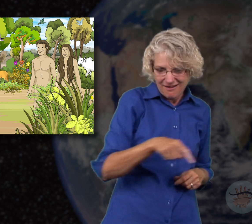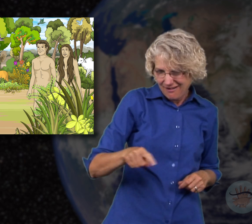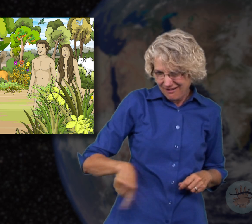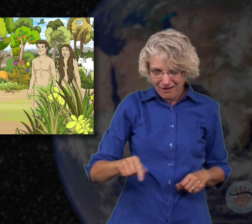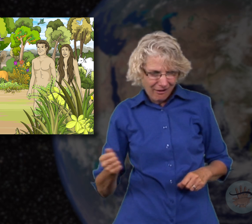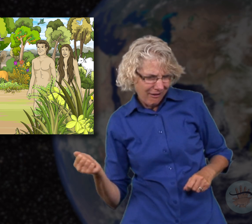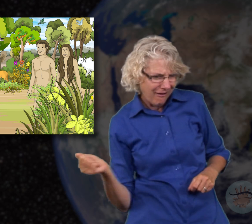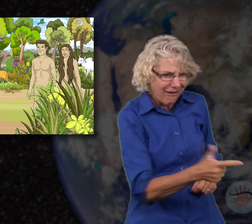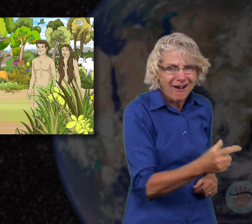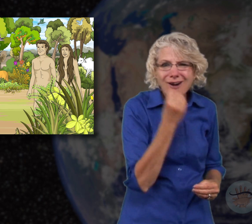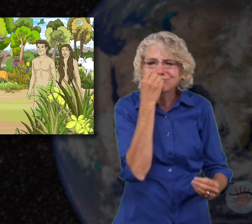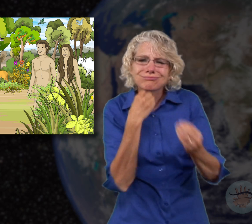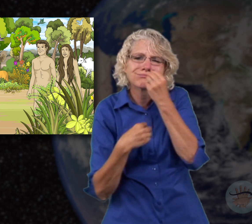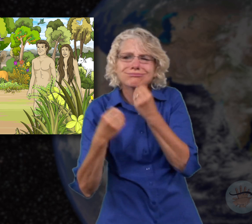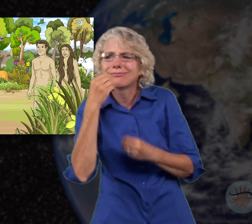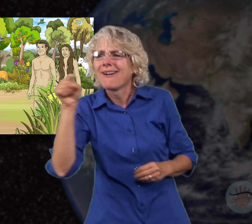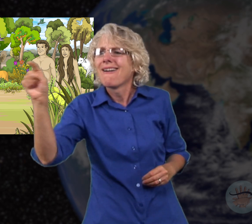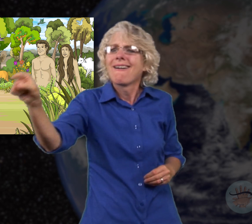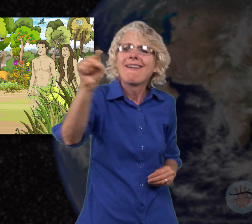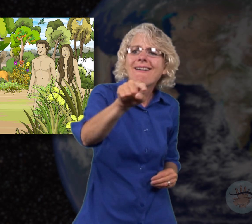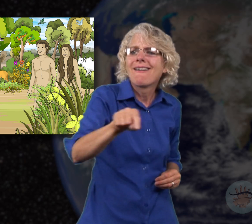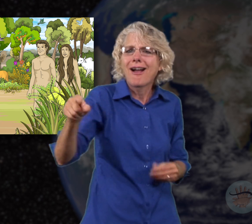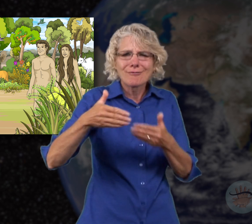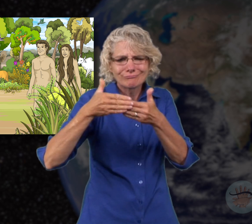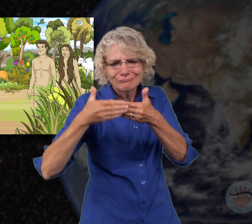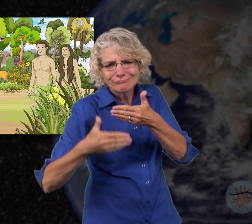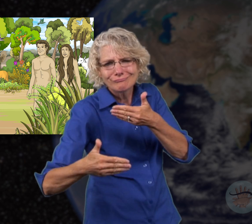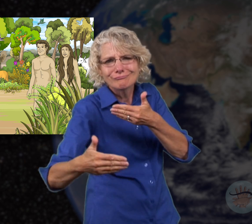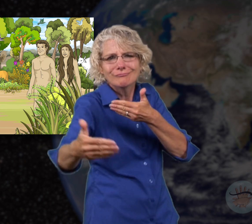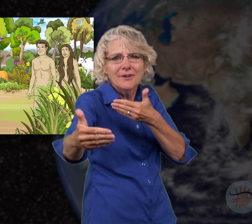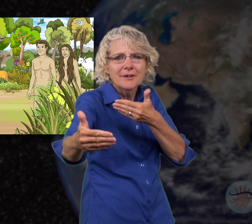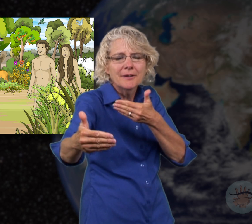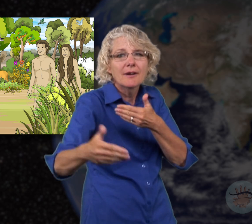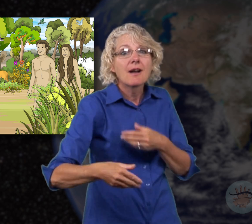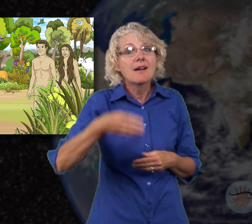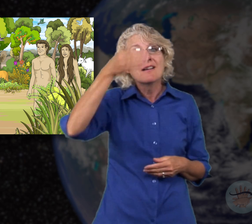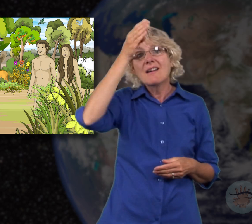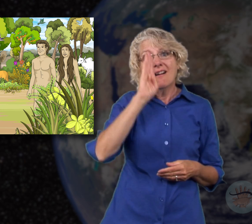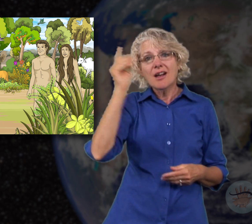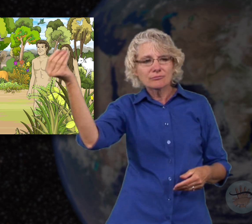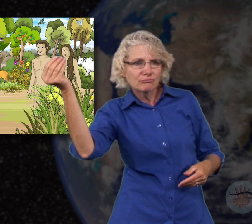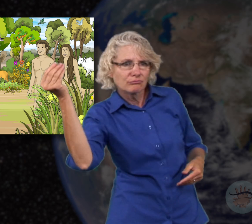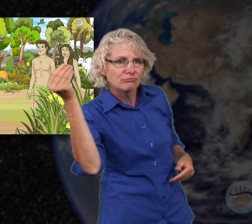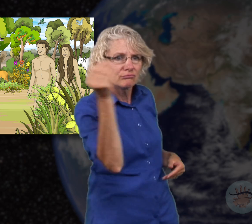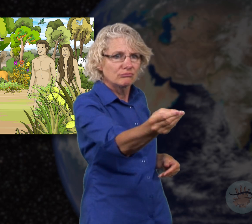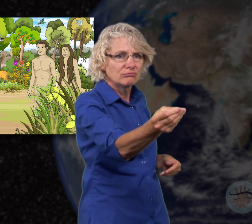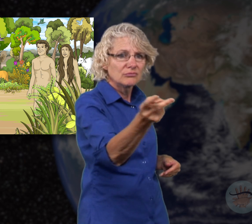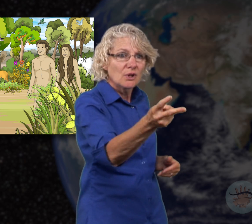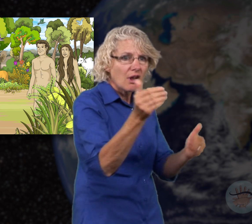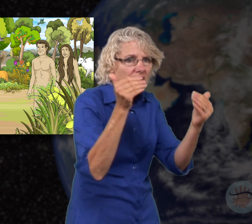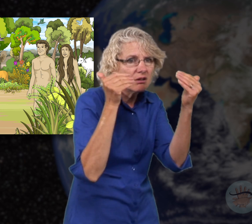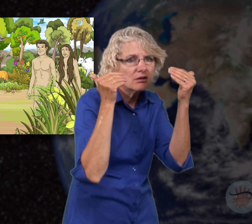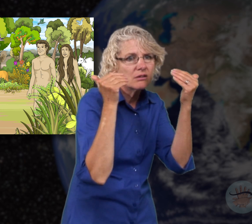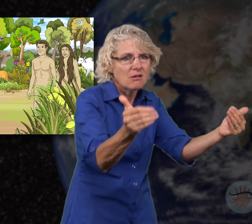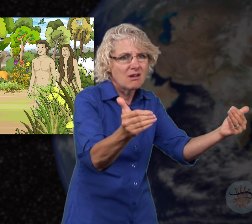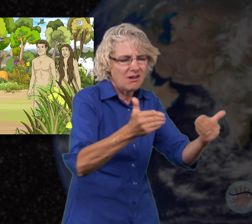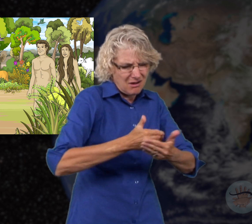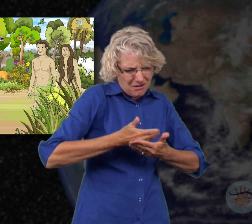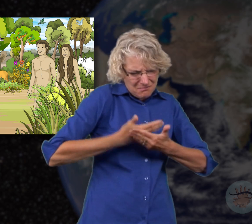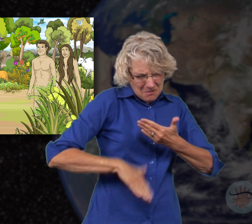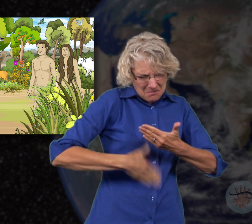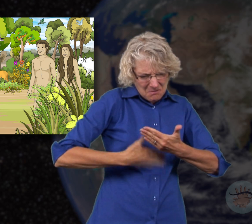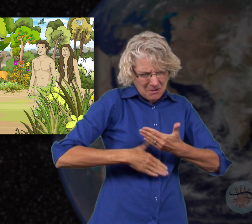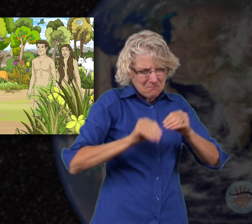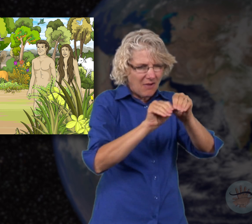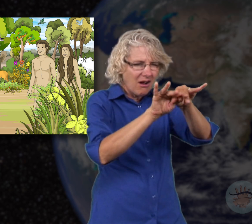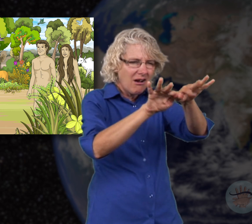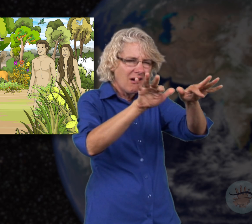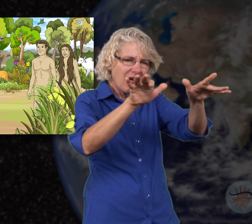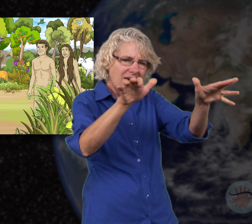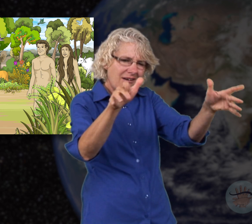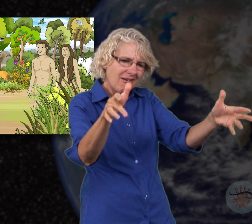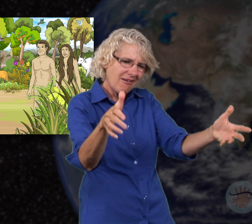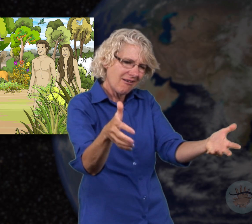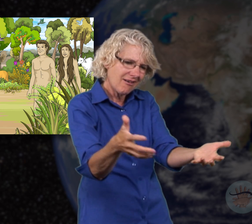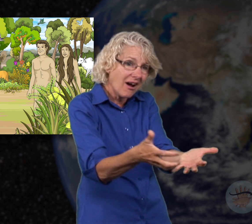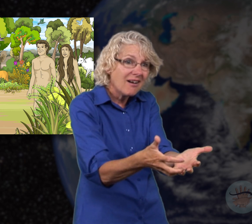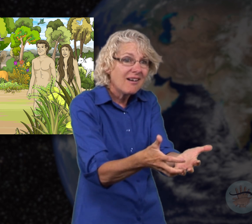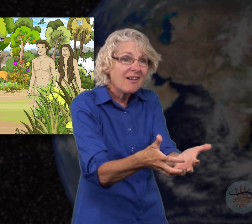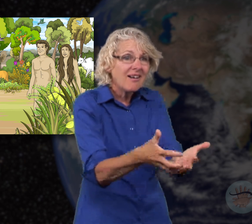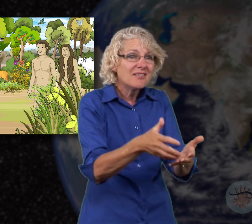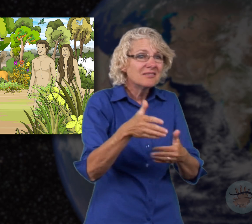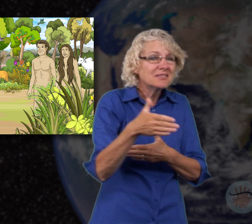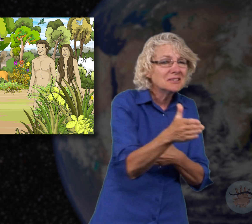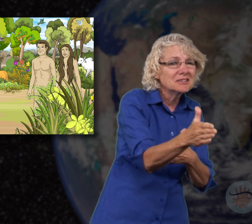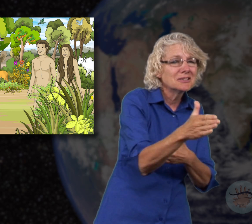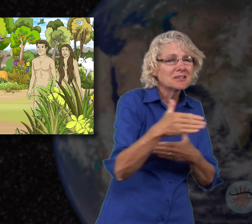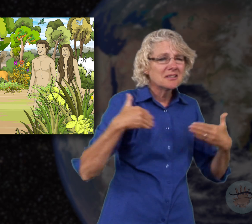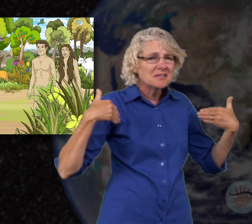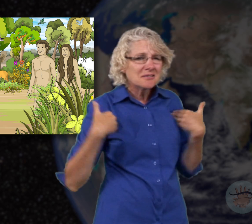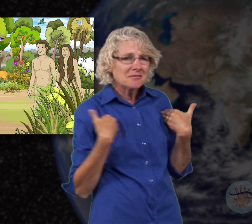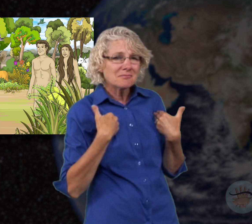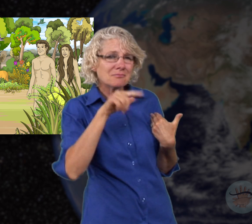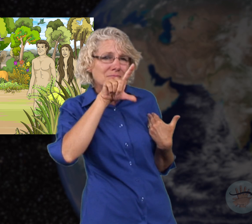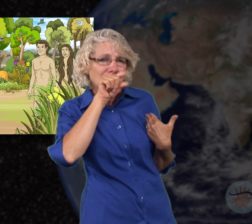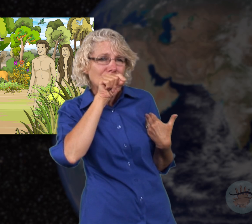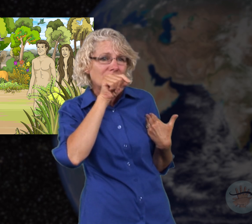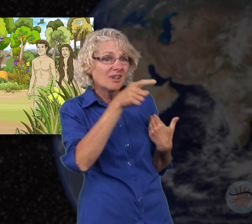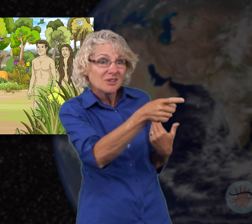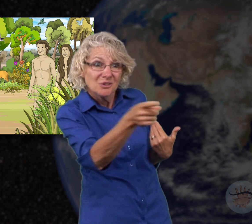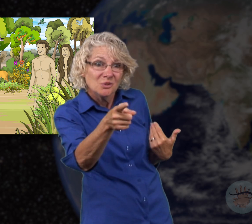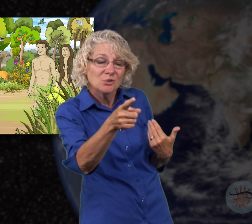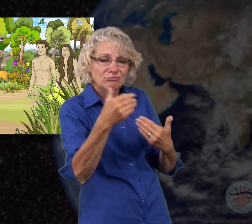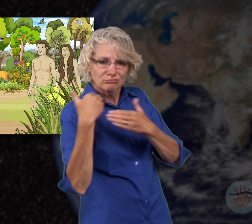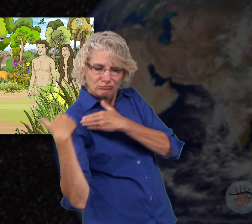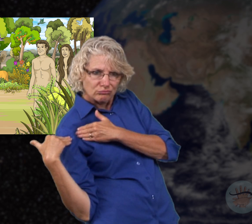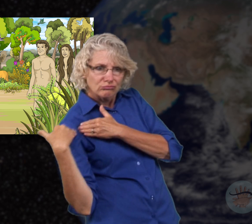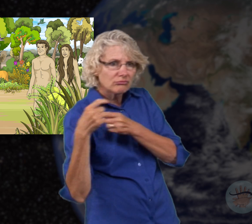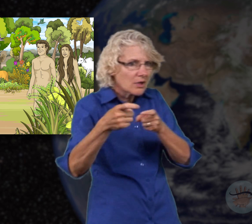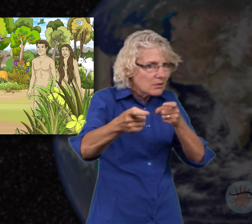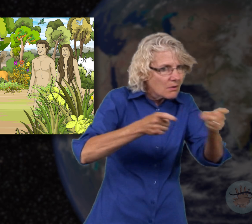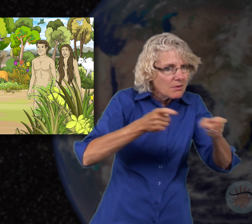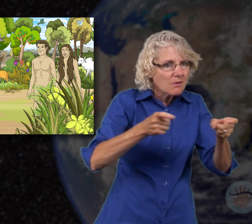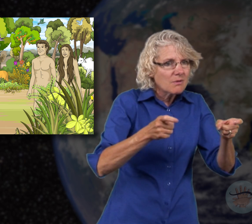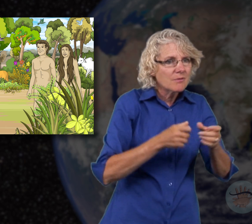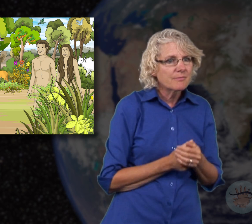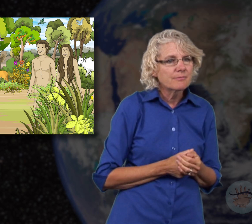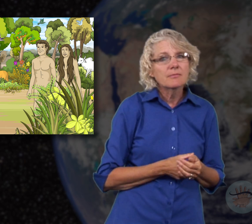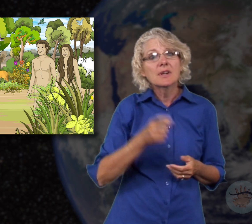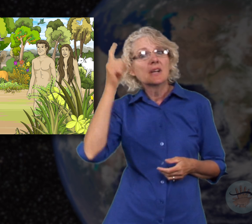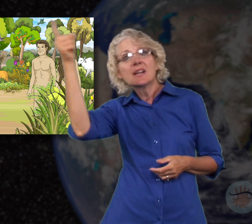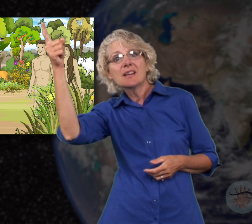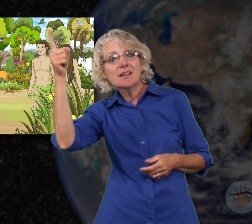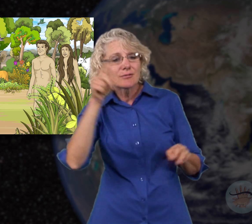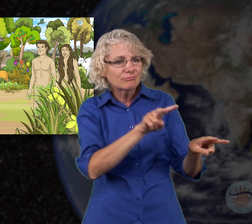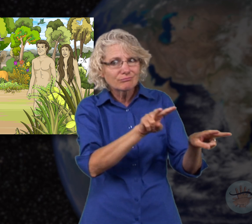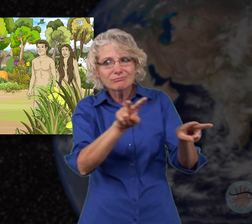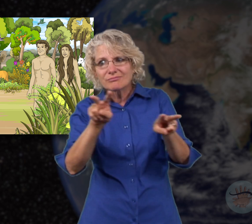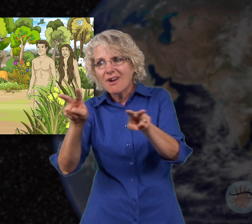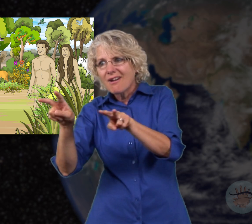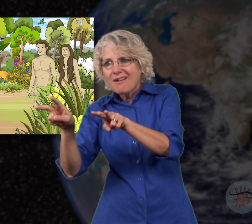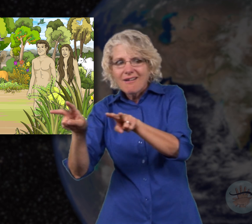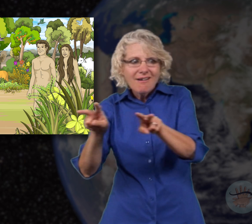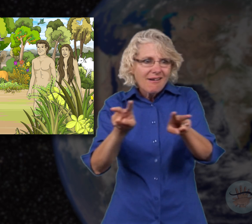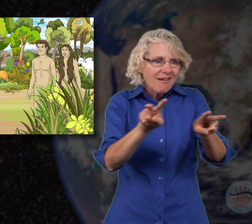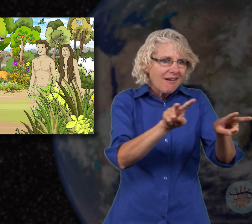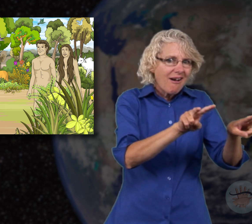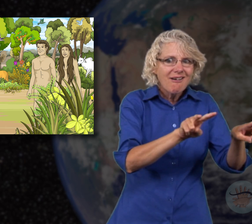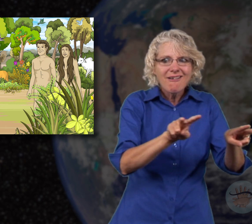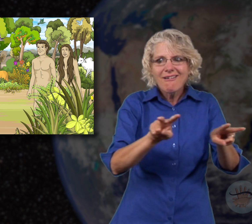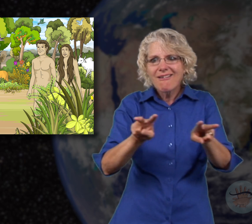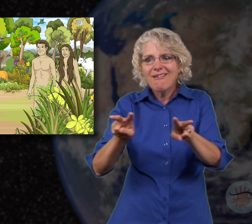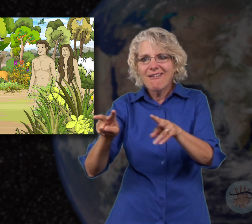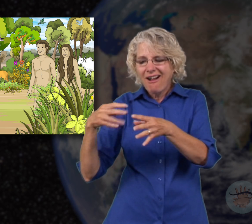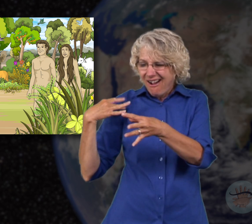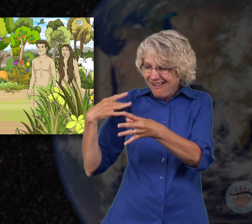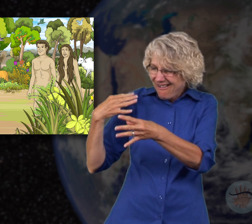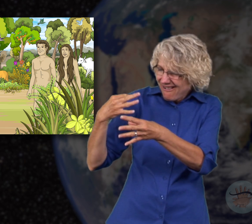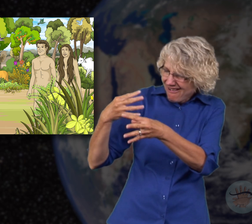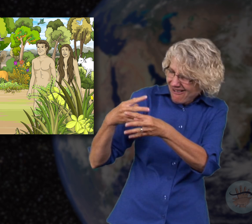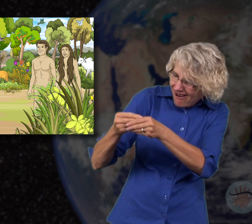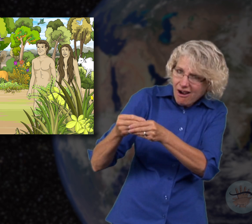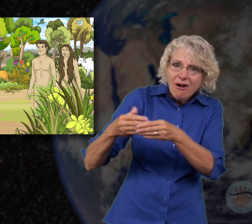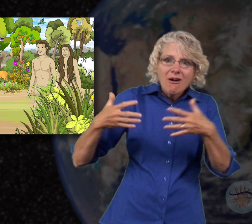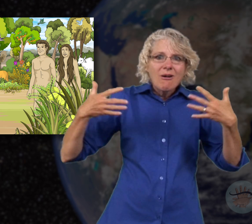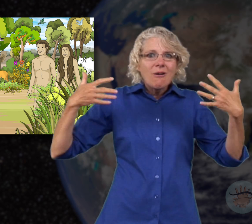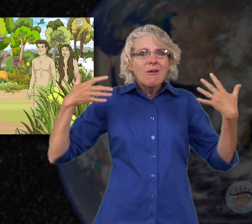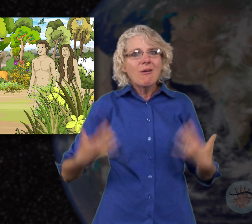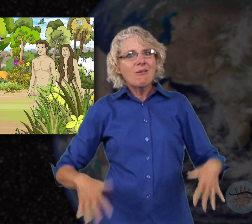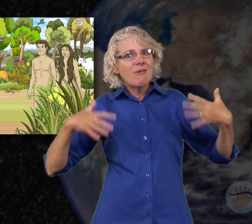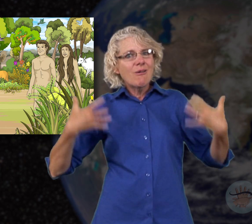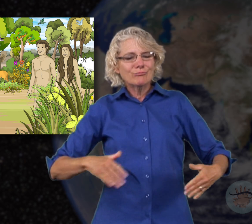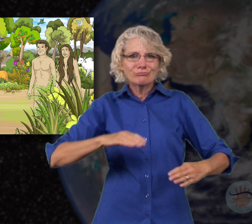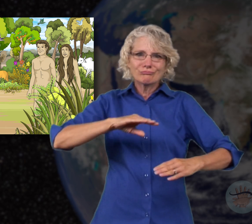And to every beast of the earth and every bird of the air and every creature that crawls upon the earth—everything that has the breath of life in it—I have given every green plant for food.” And it was so.